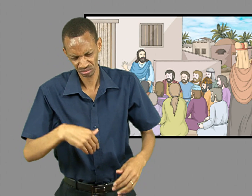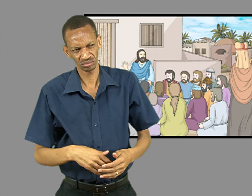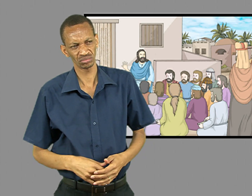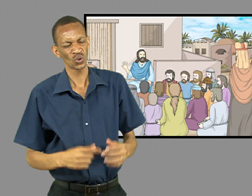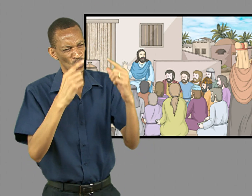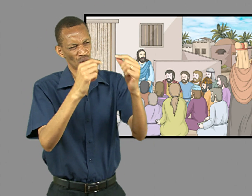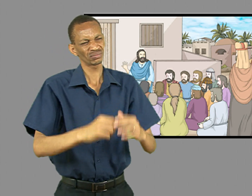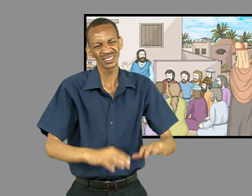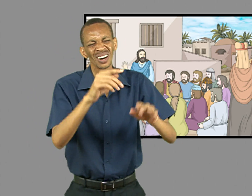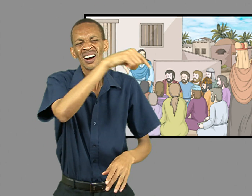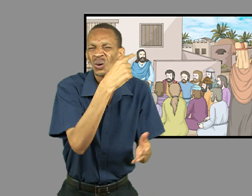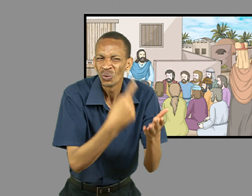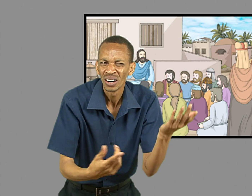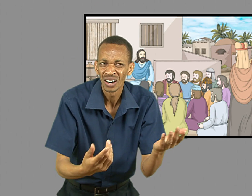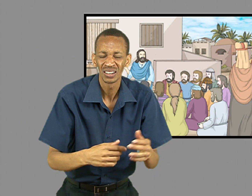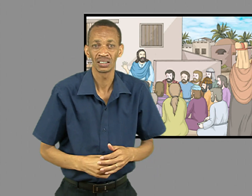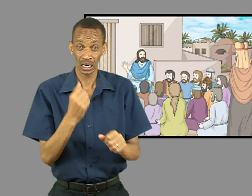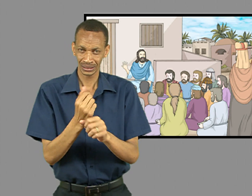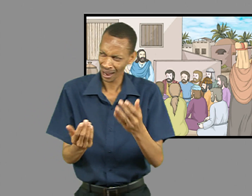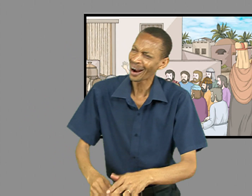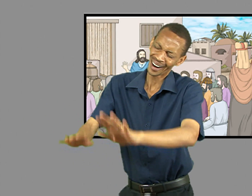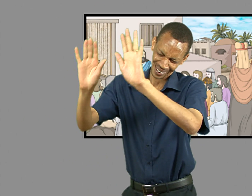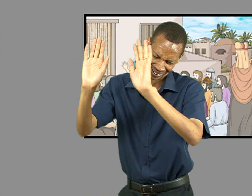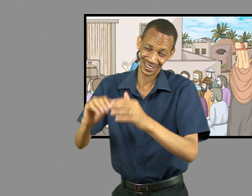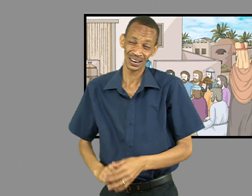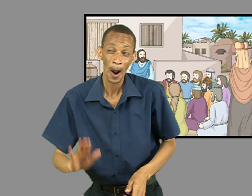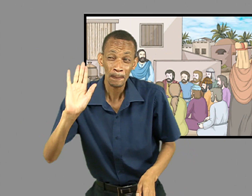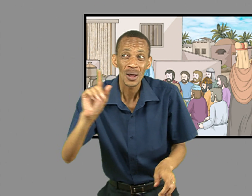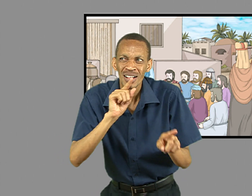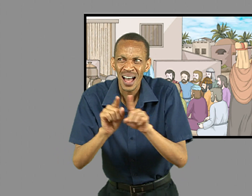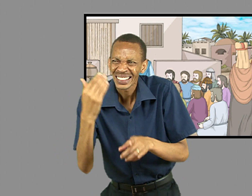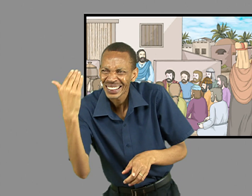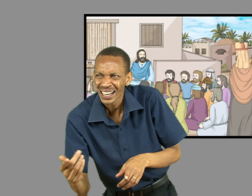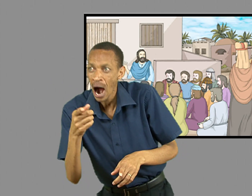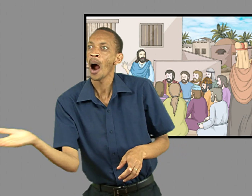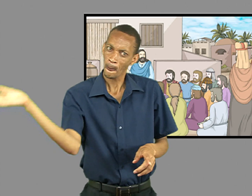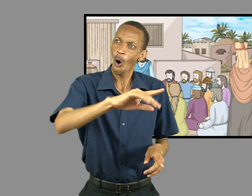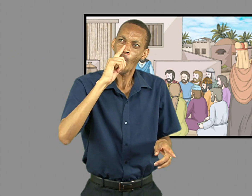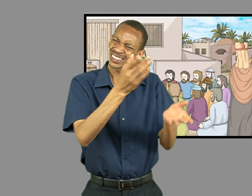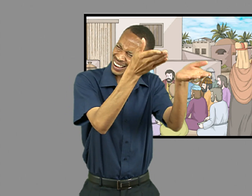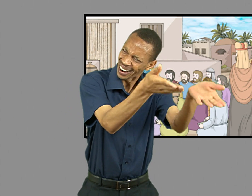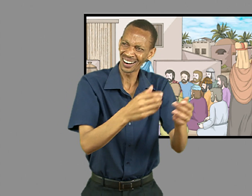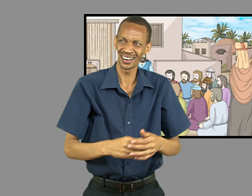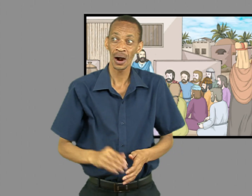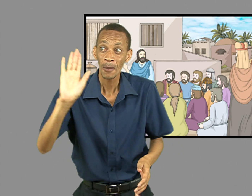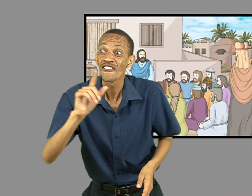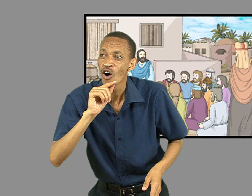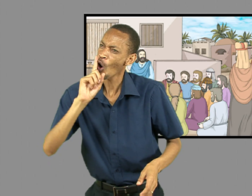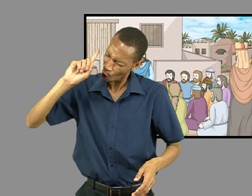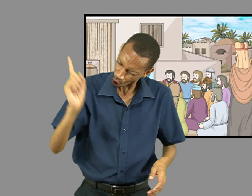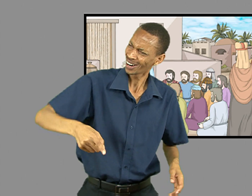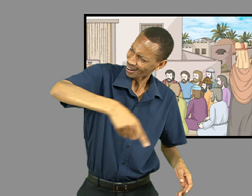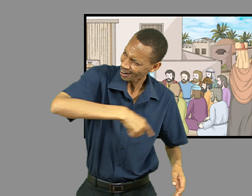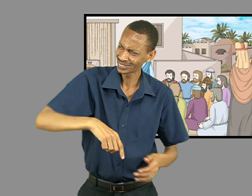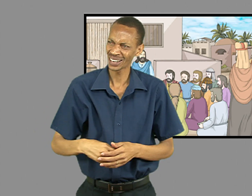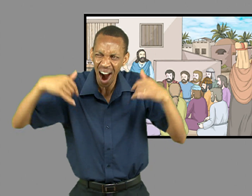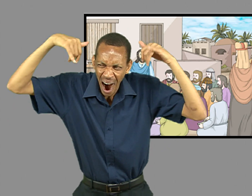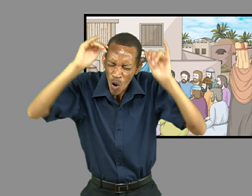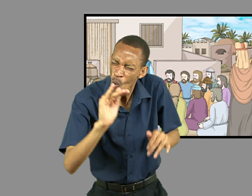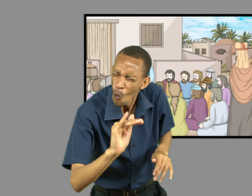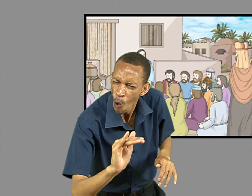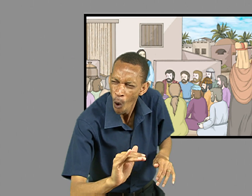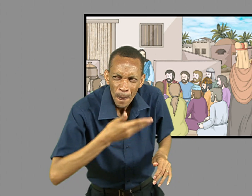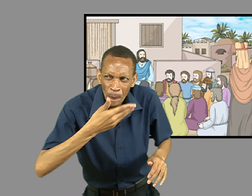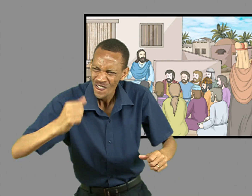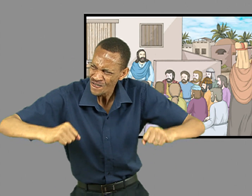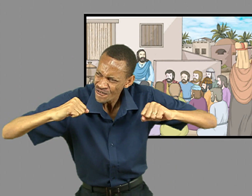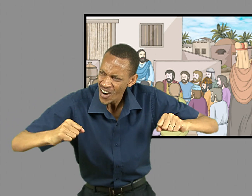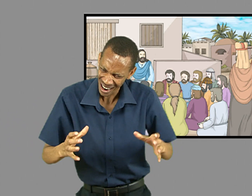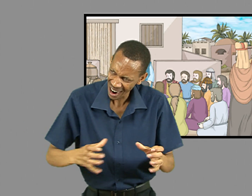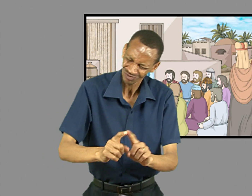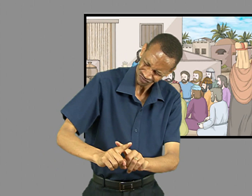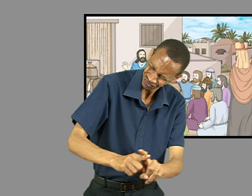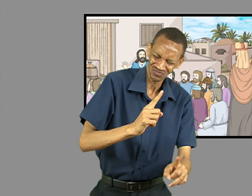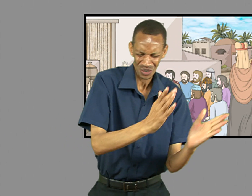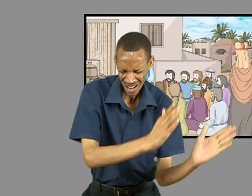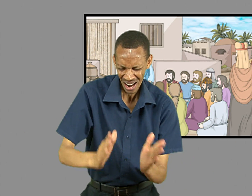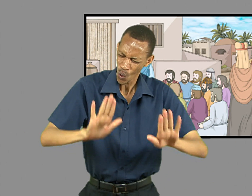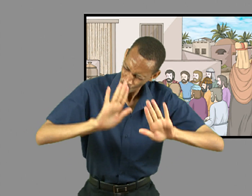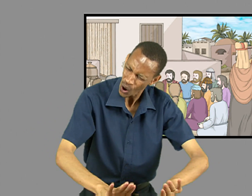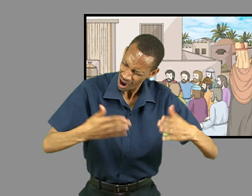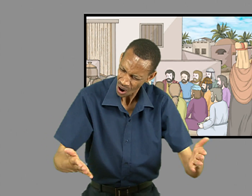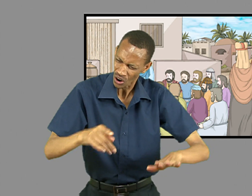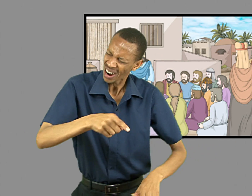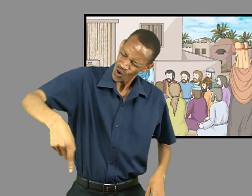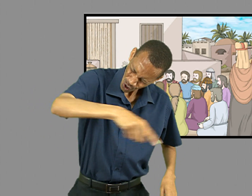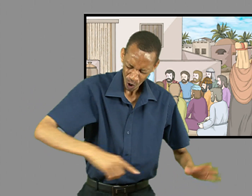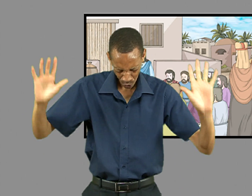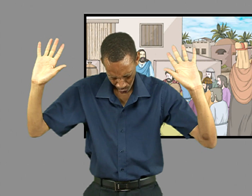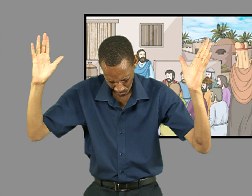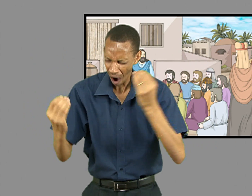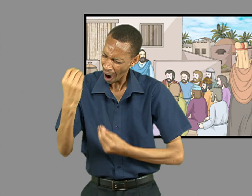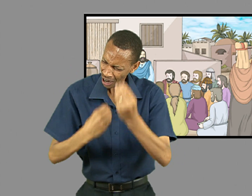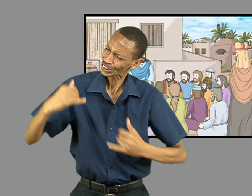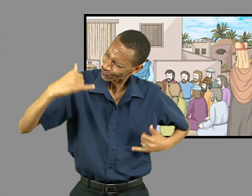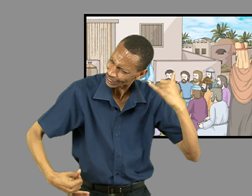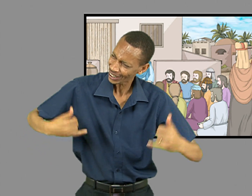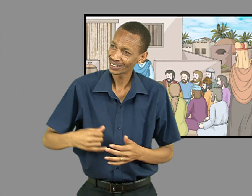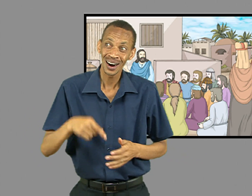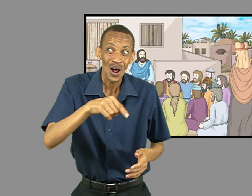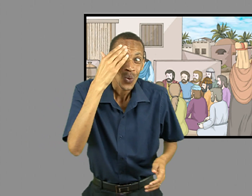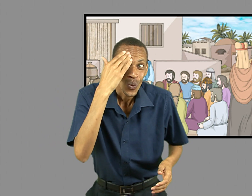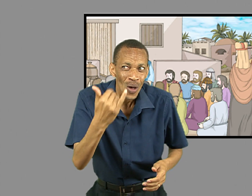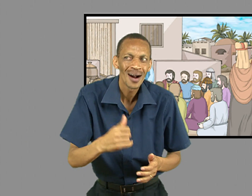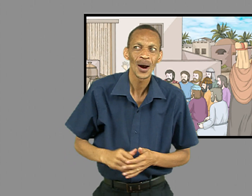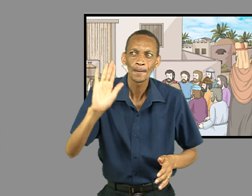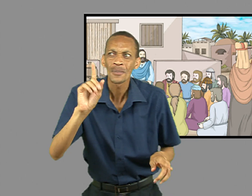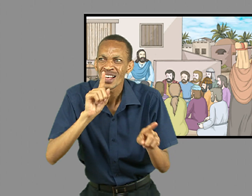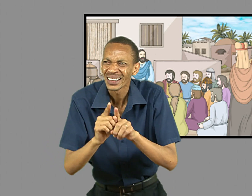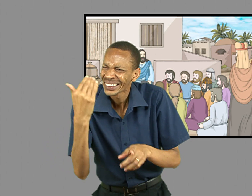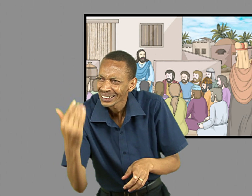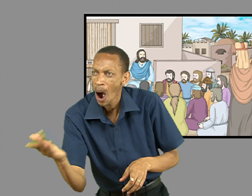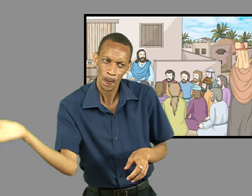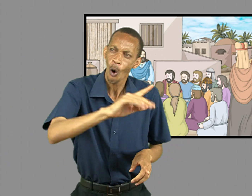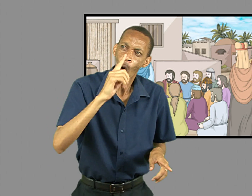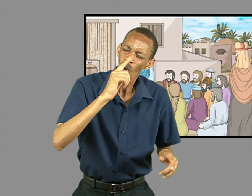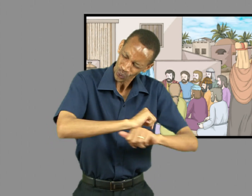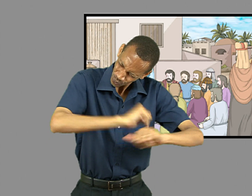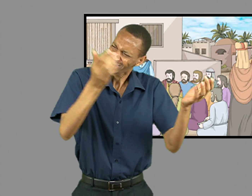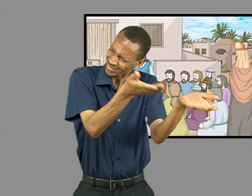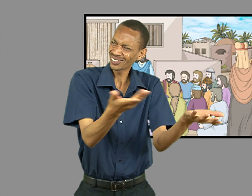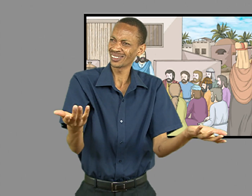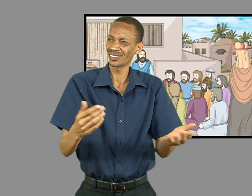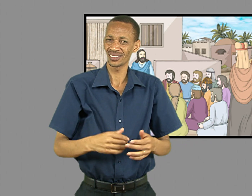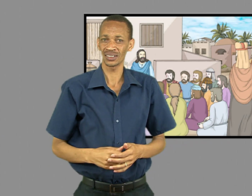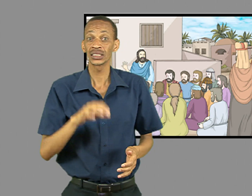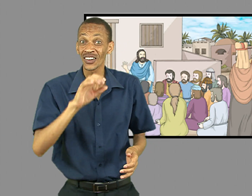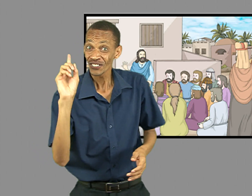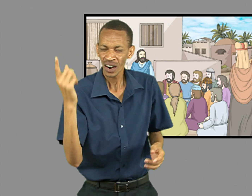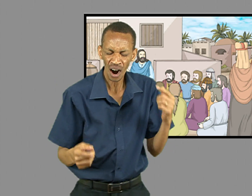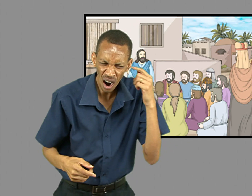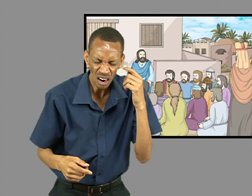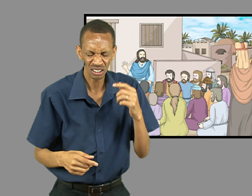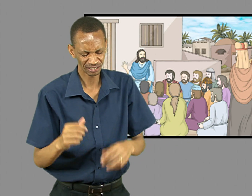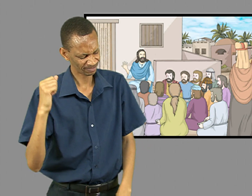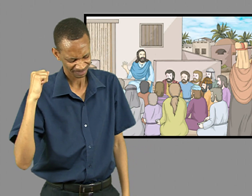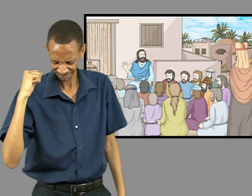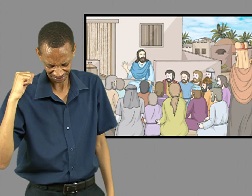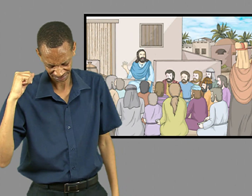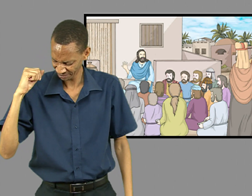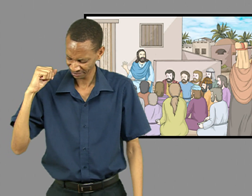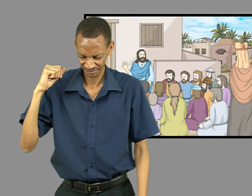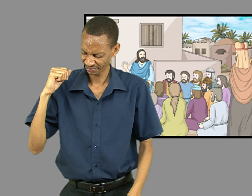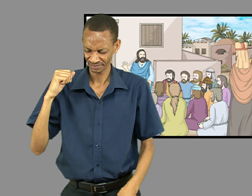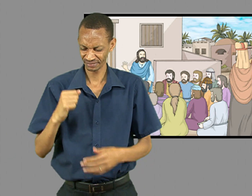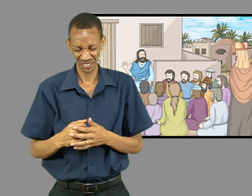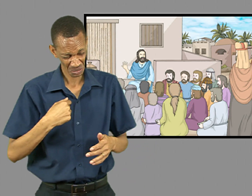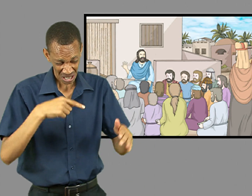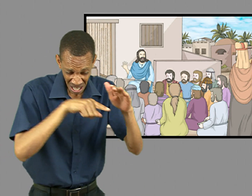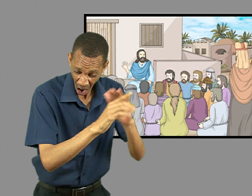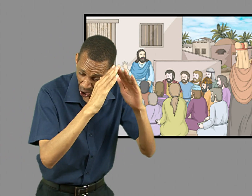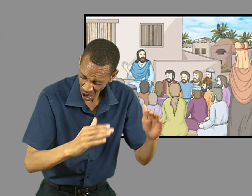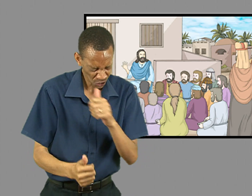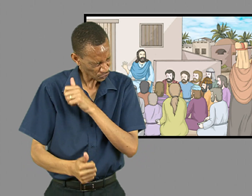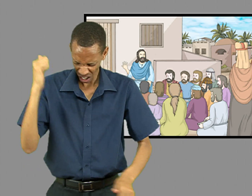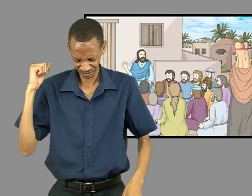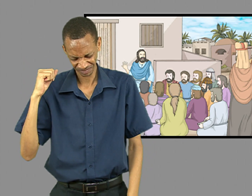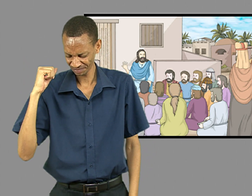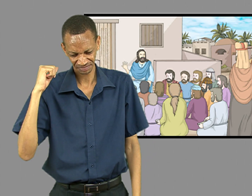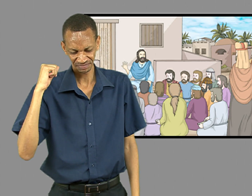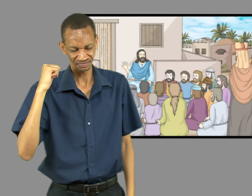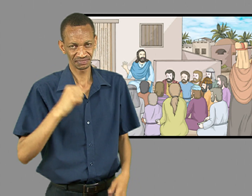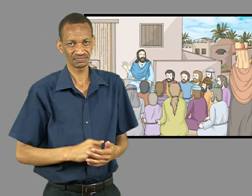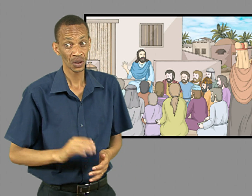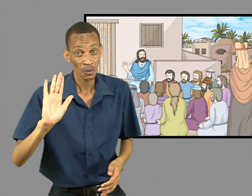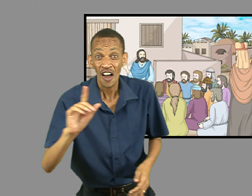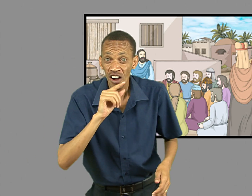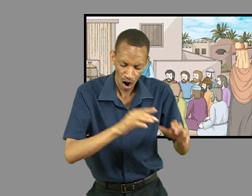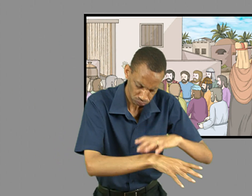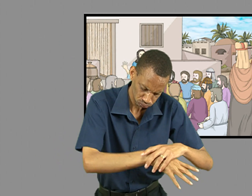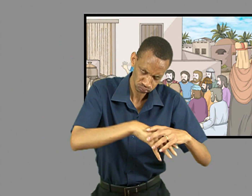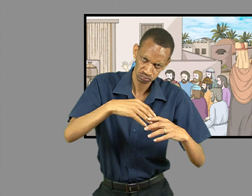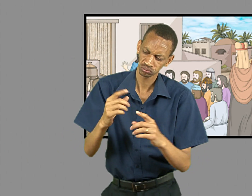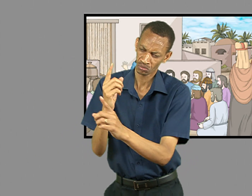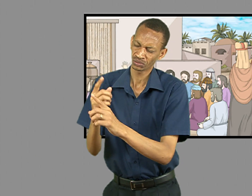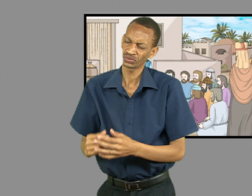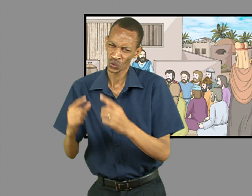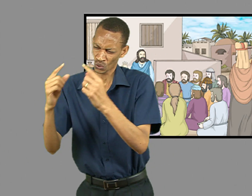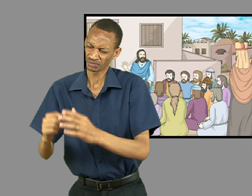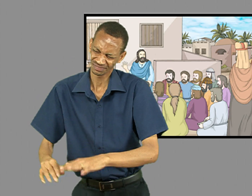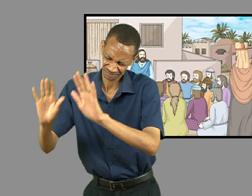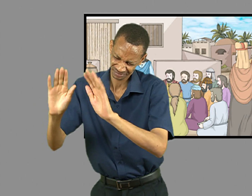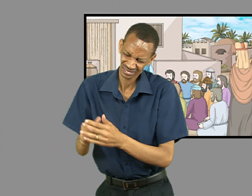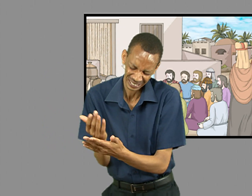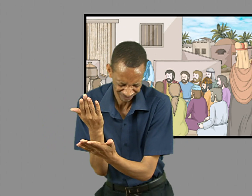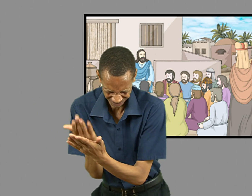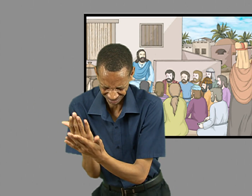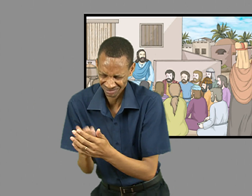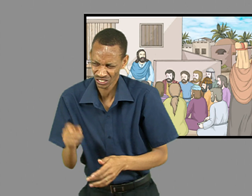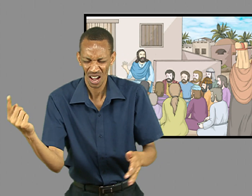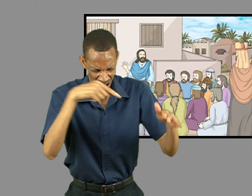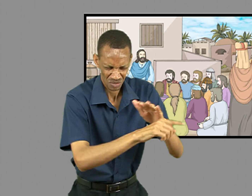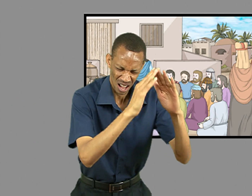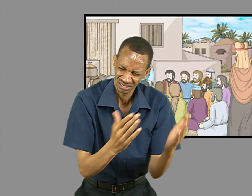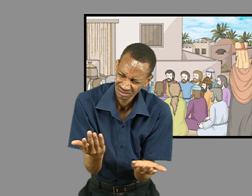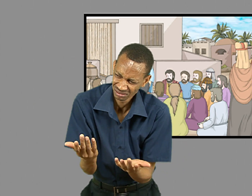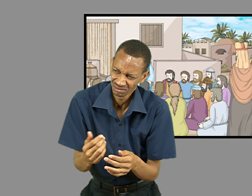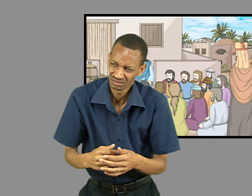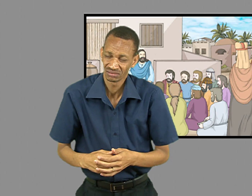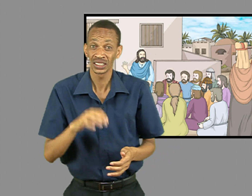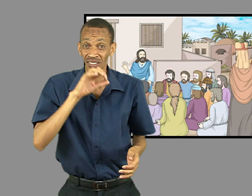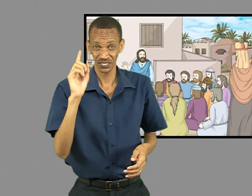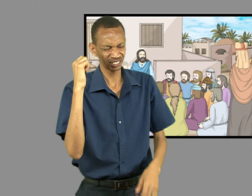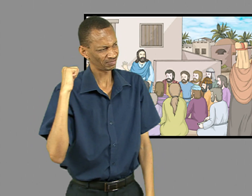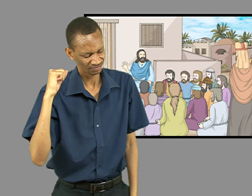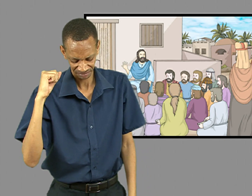So he called one of the servants and asked what was going on. ‘Your brother has returned,’ he said, ‘and your father has killed the fattened calf, because he has him back safe and sound.’